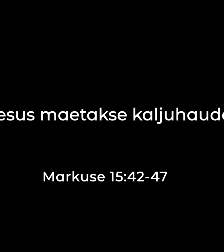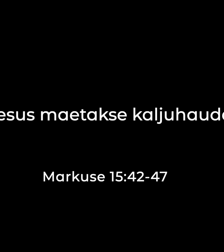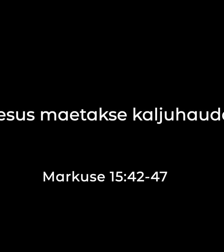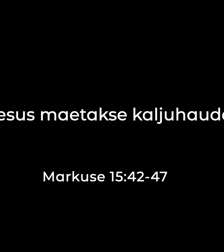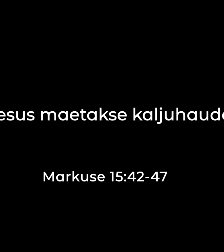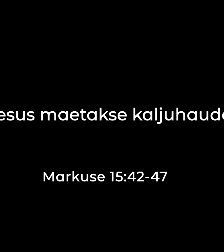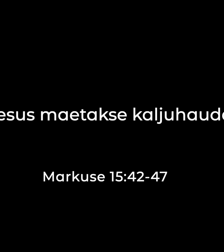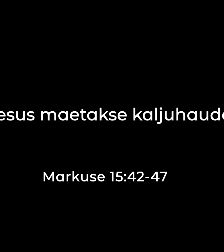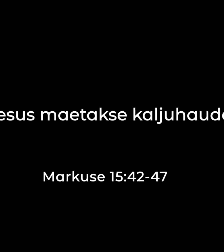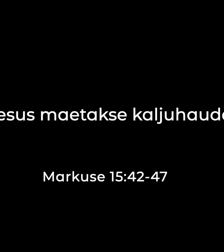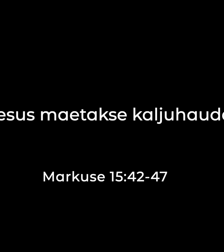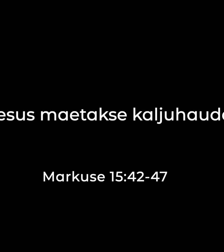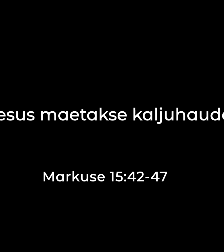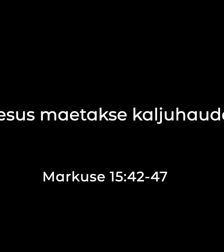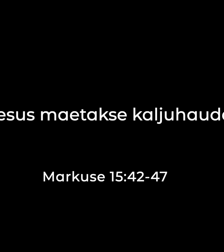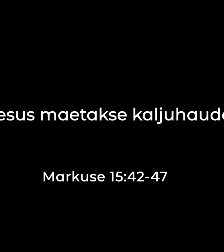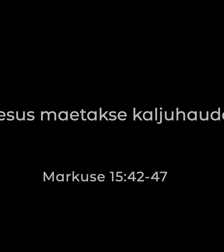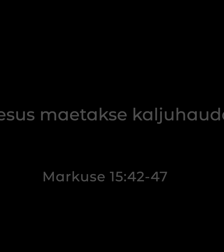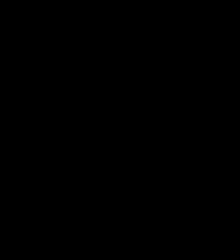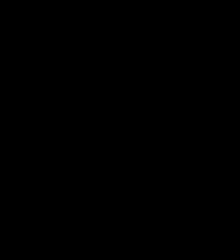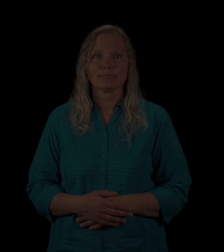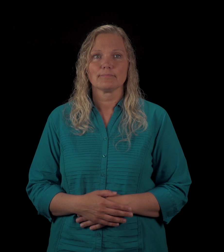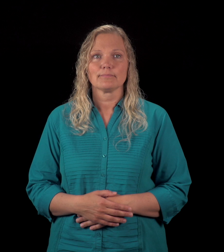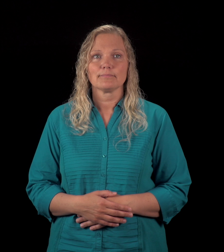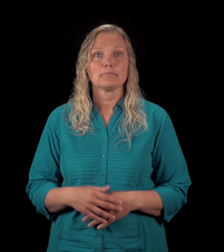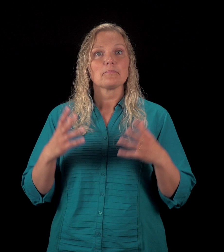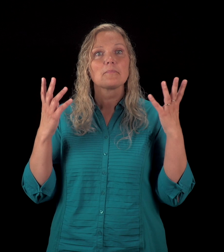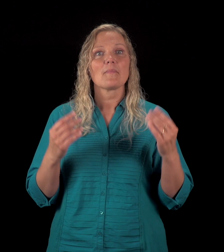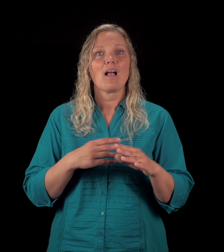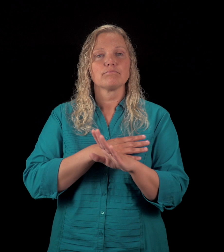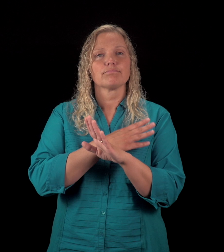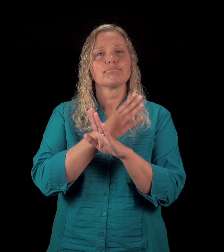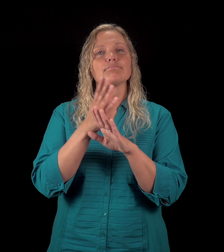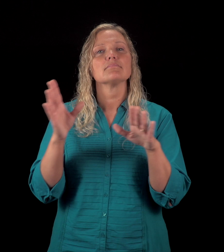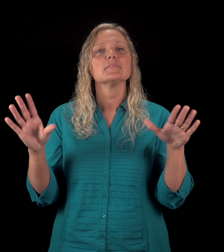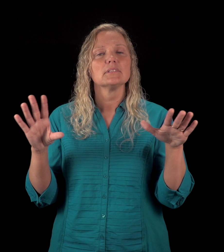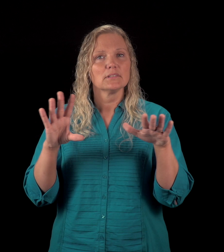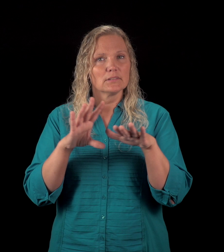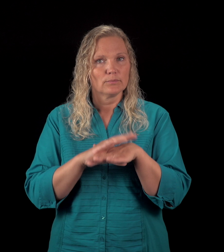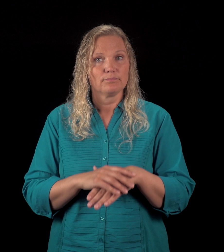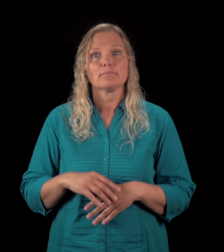Now it was already evening.